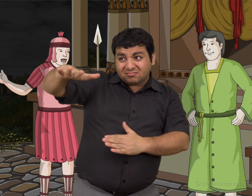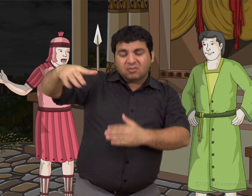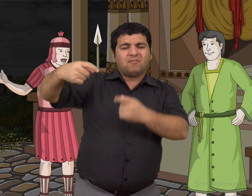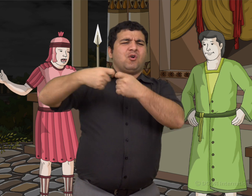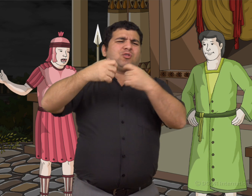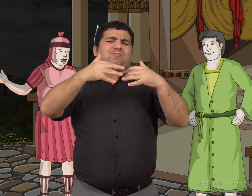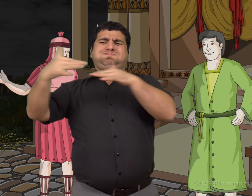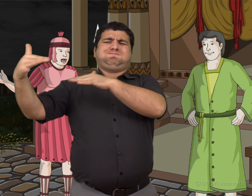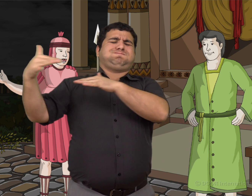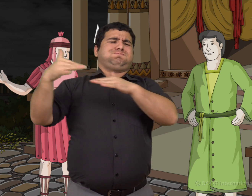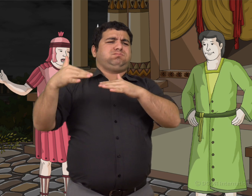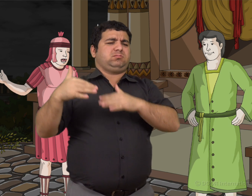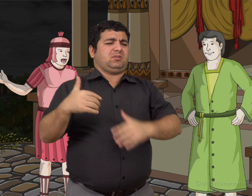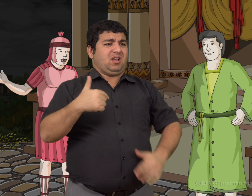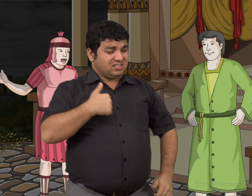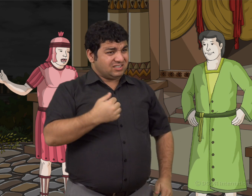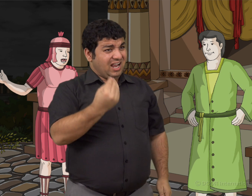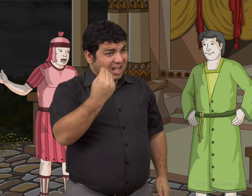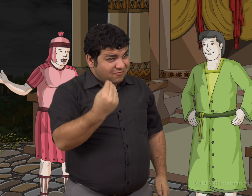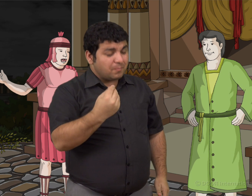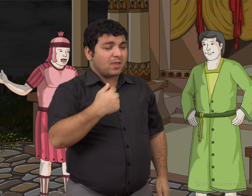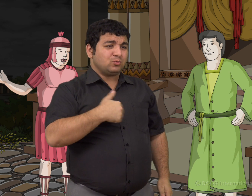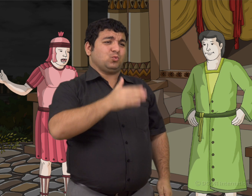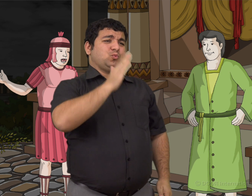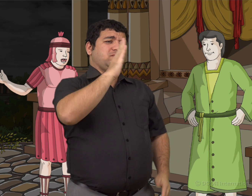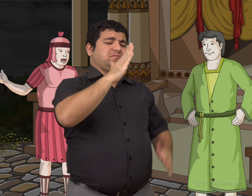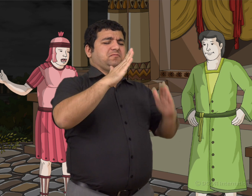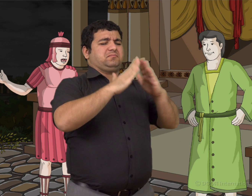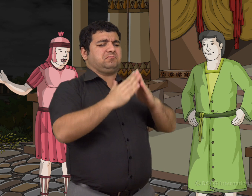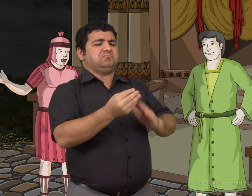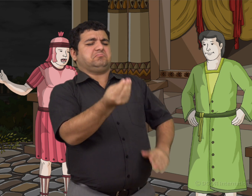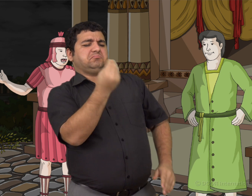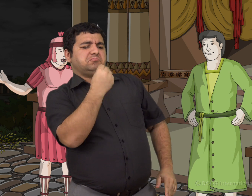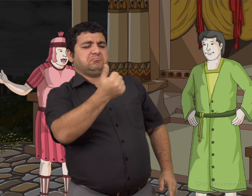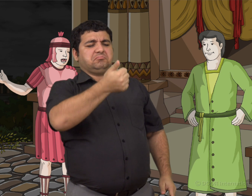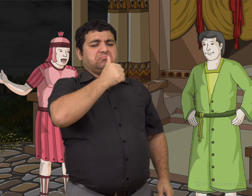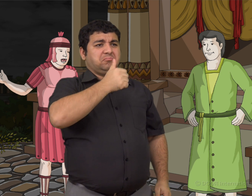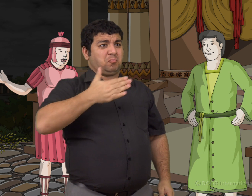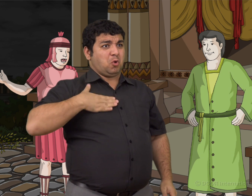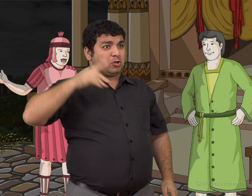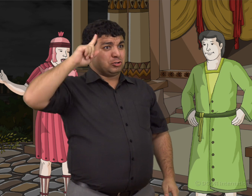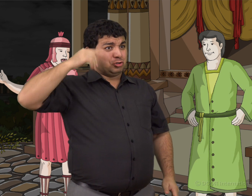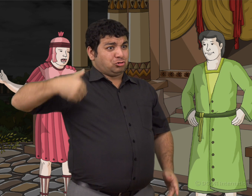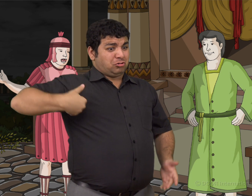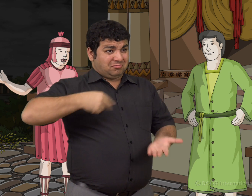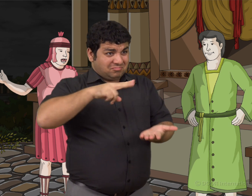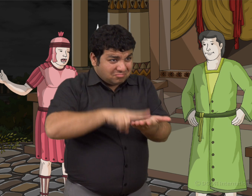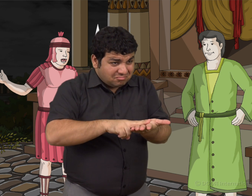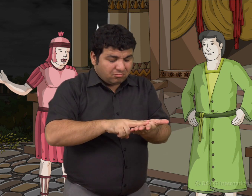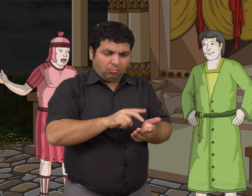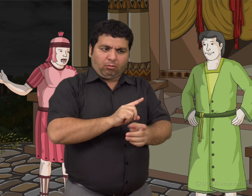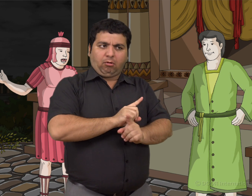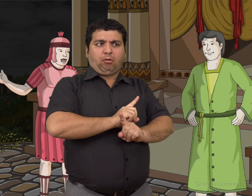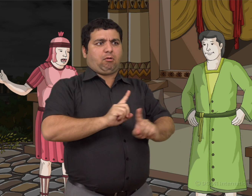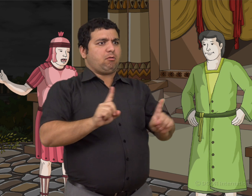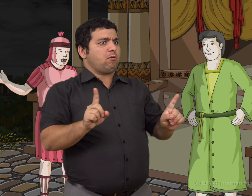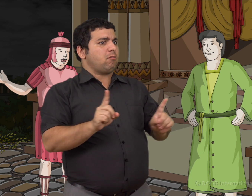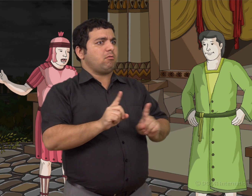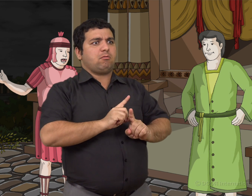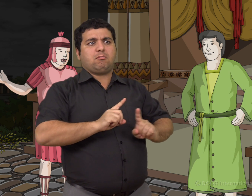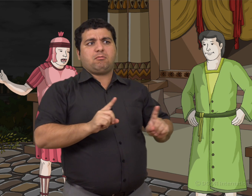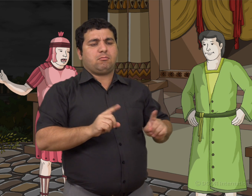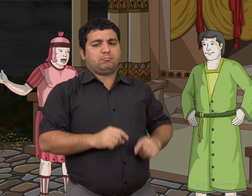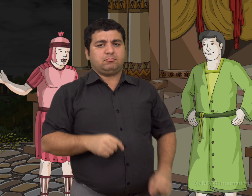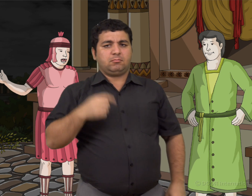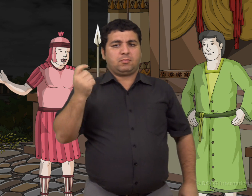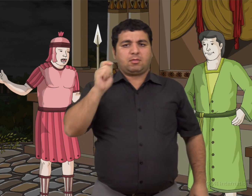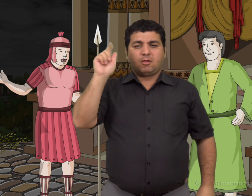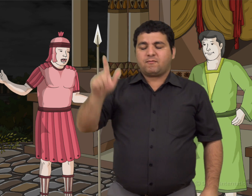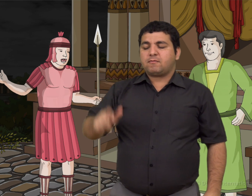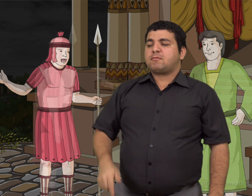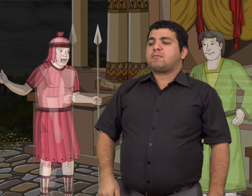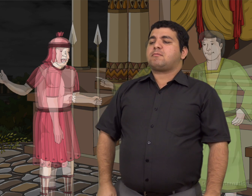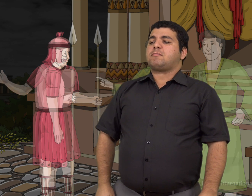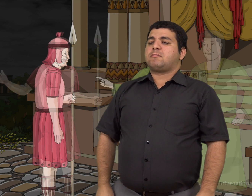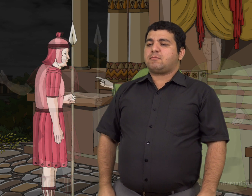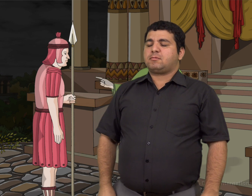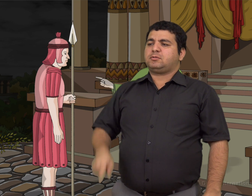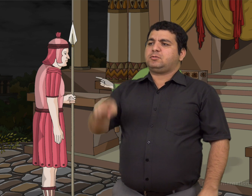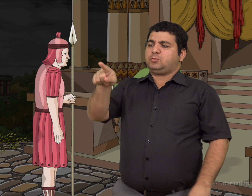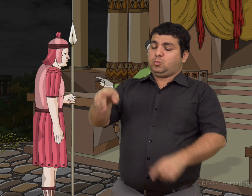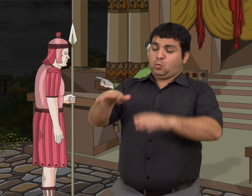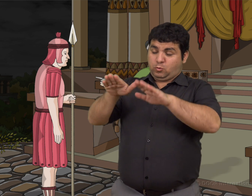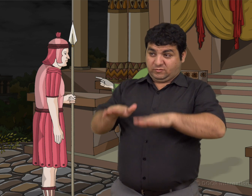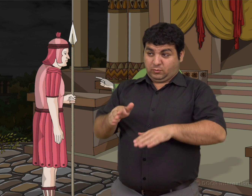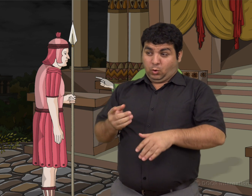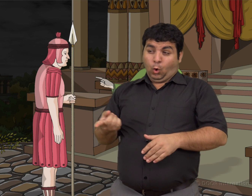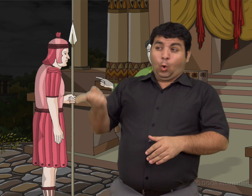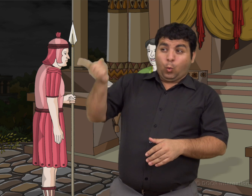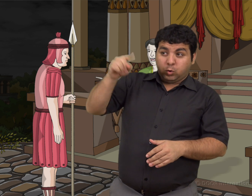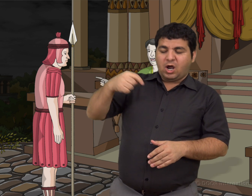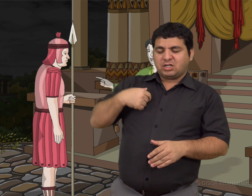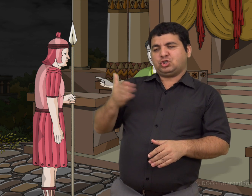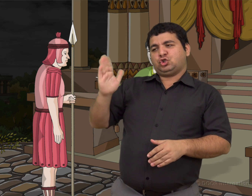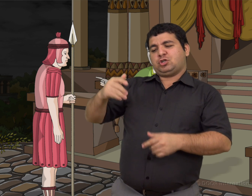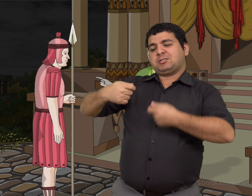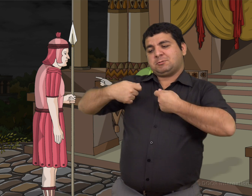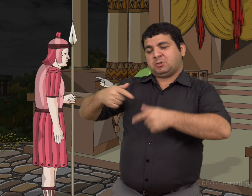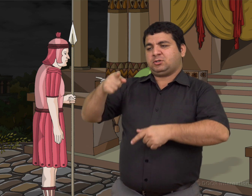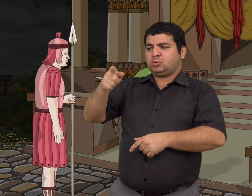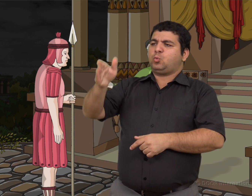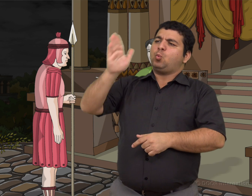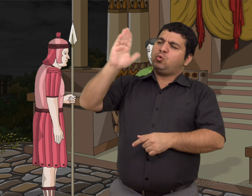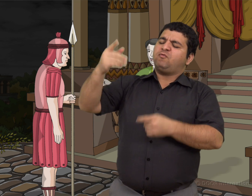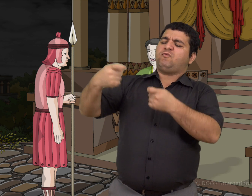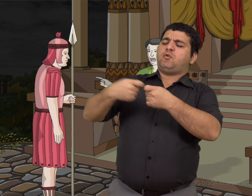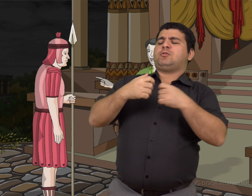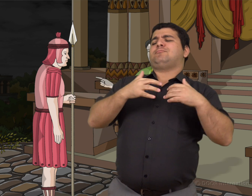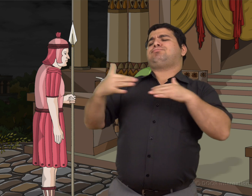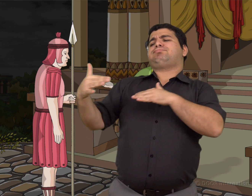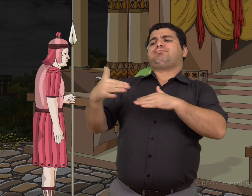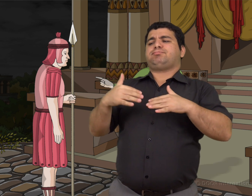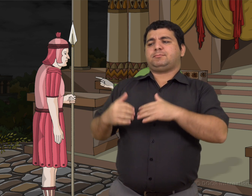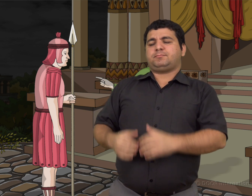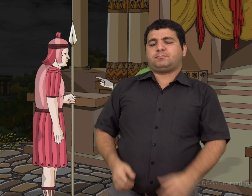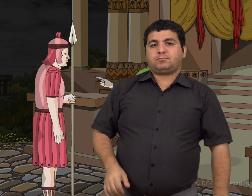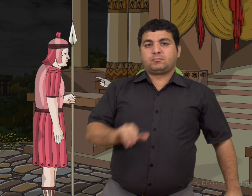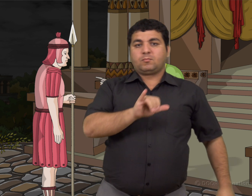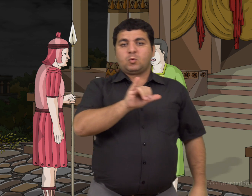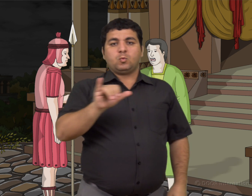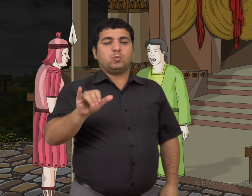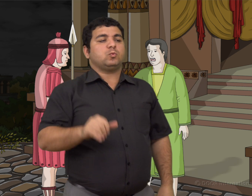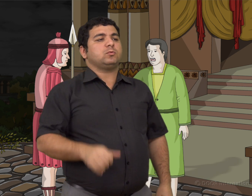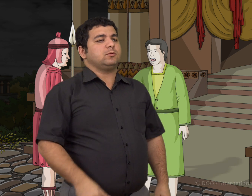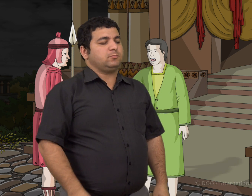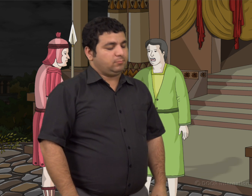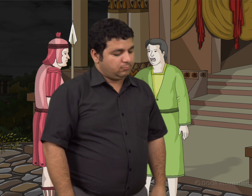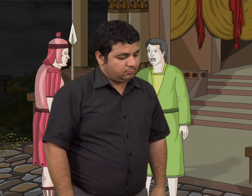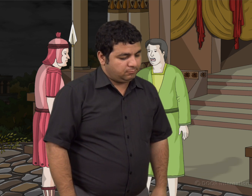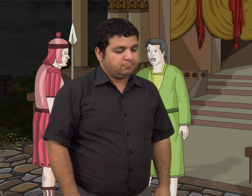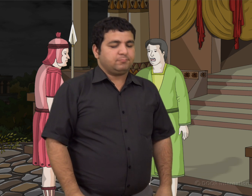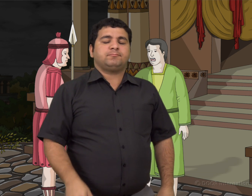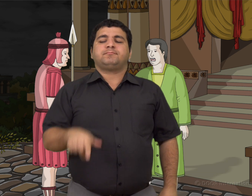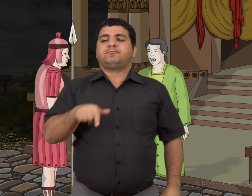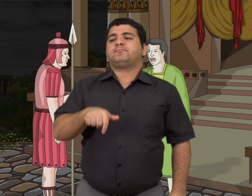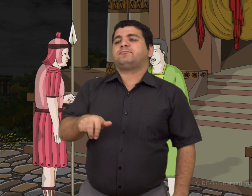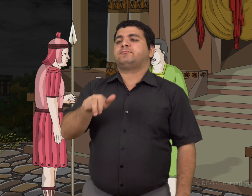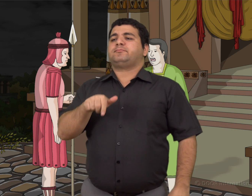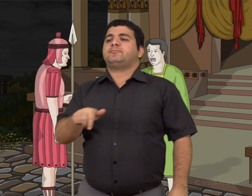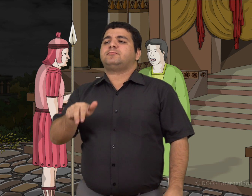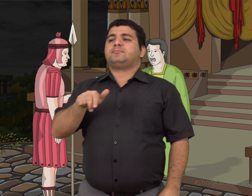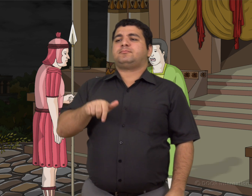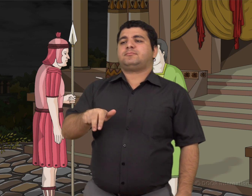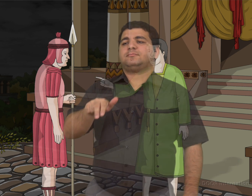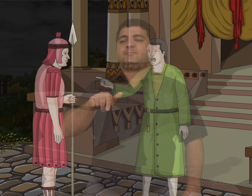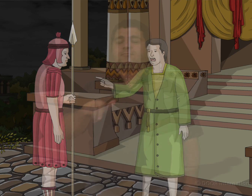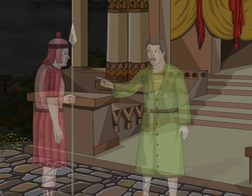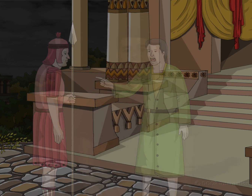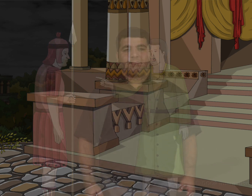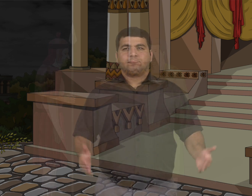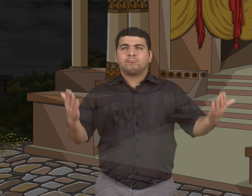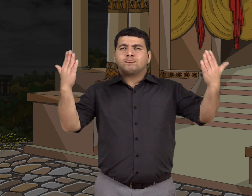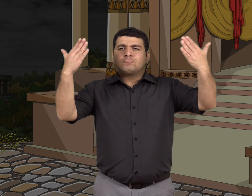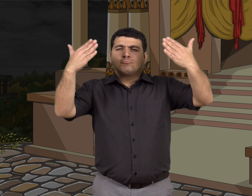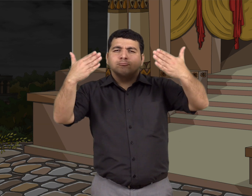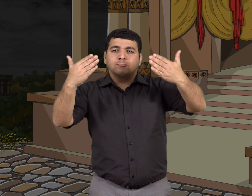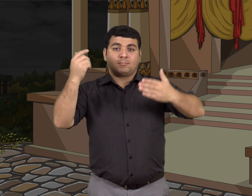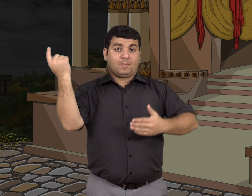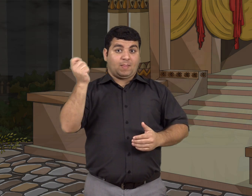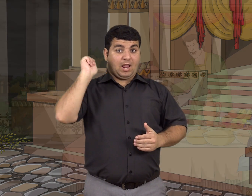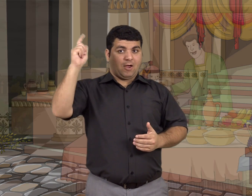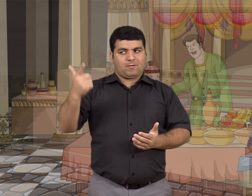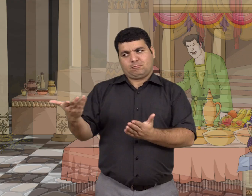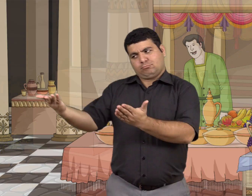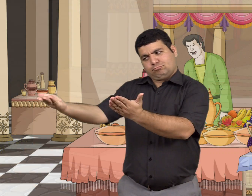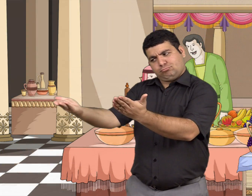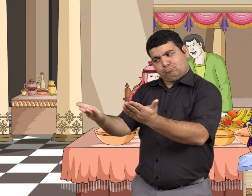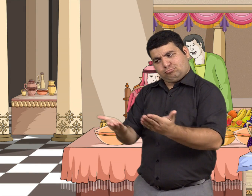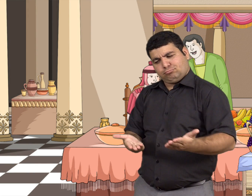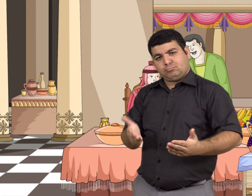As surely as you live, and as your soul lives, I will not do such a thing!” “Stay here one more day,” David said to Uriah, “and tomorrow I will send you back.” So Uriah stayed in Jerusalem that day and the next.